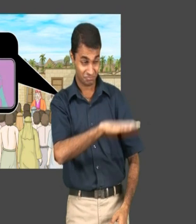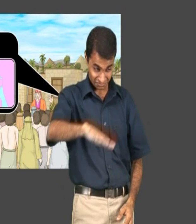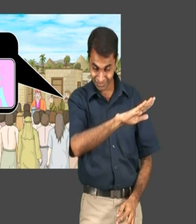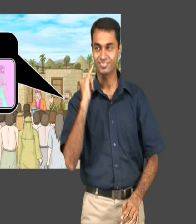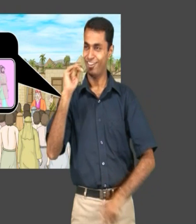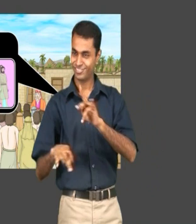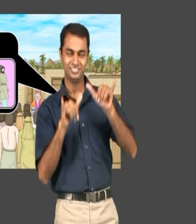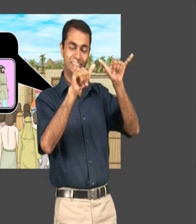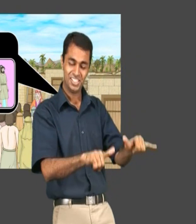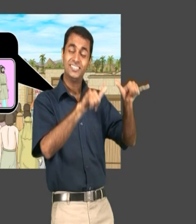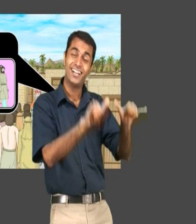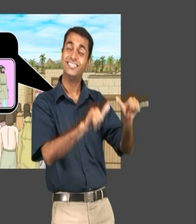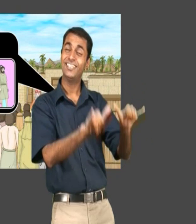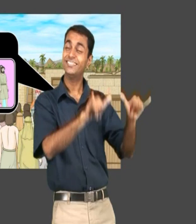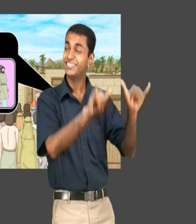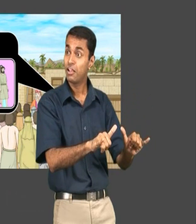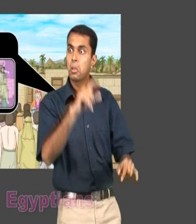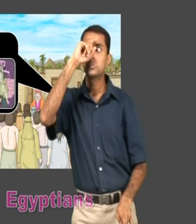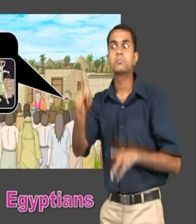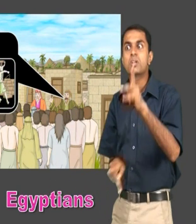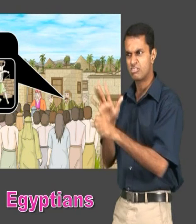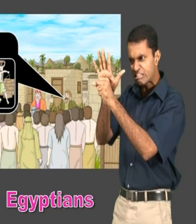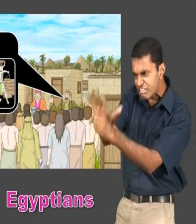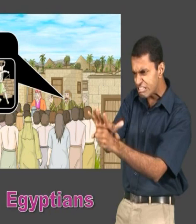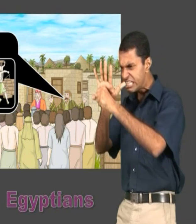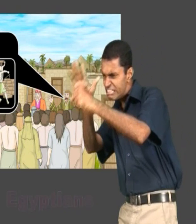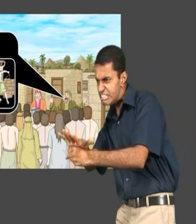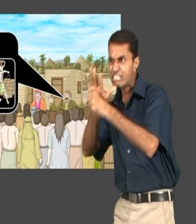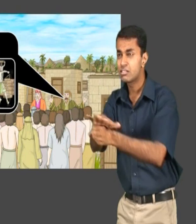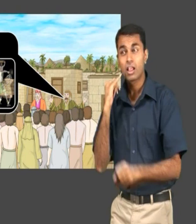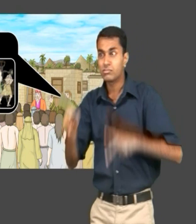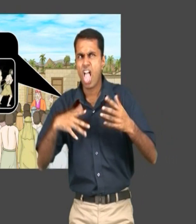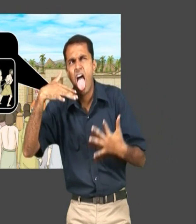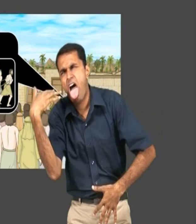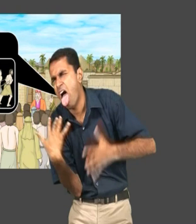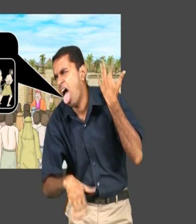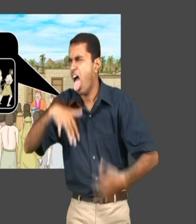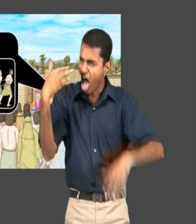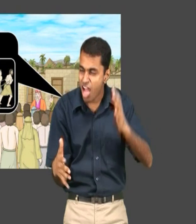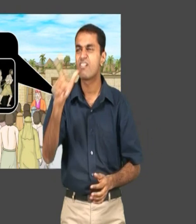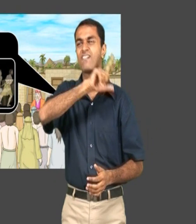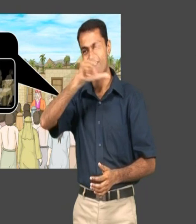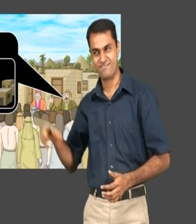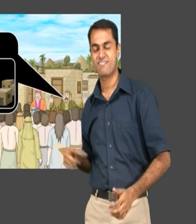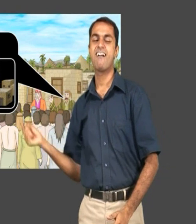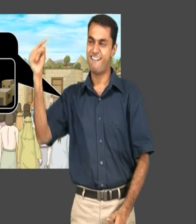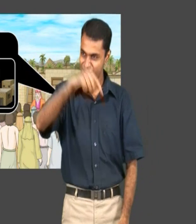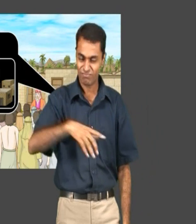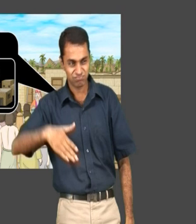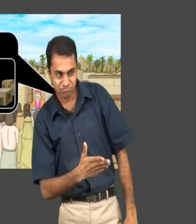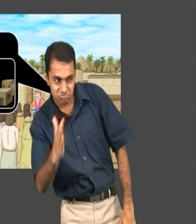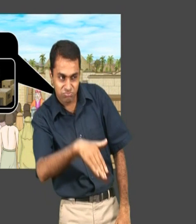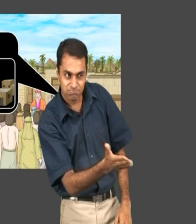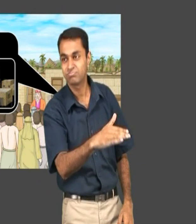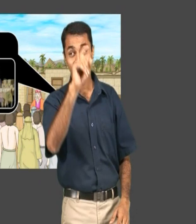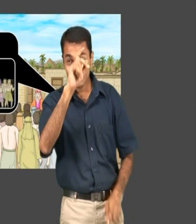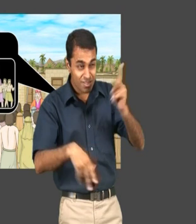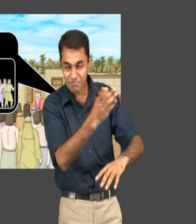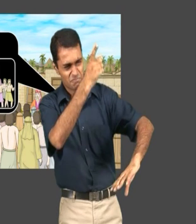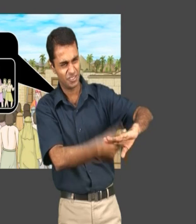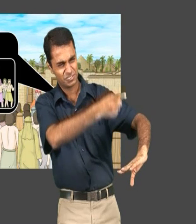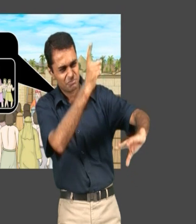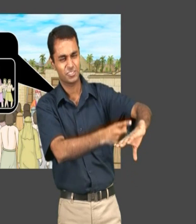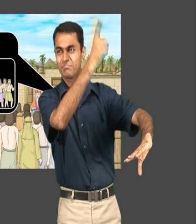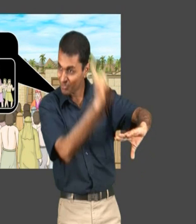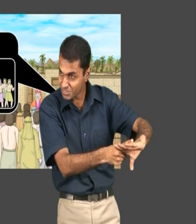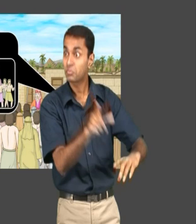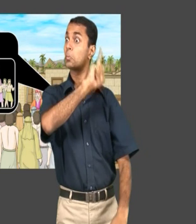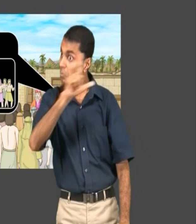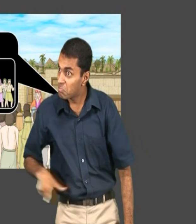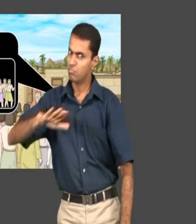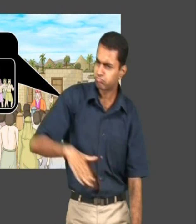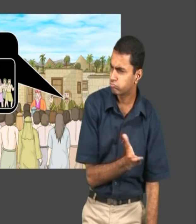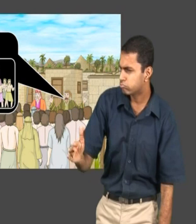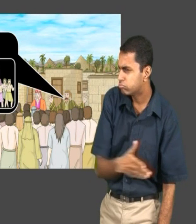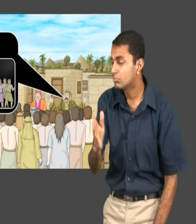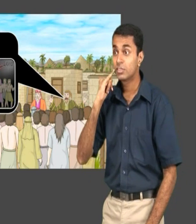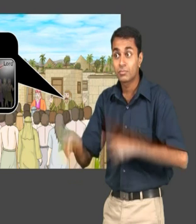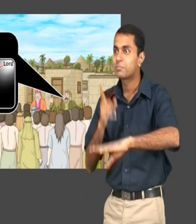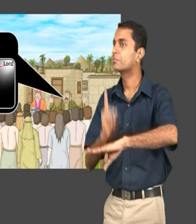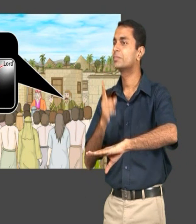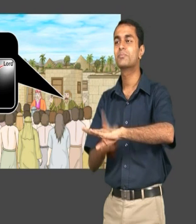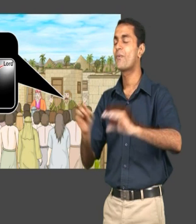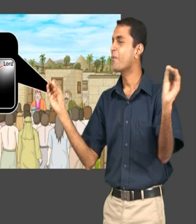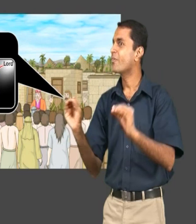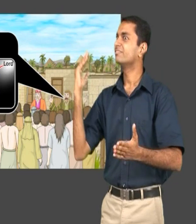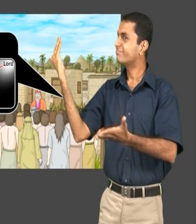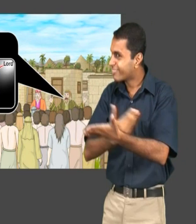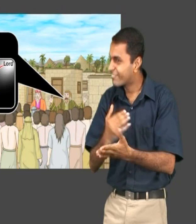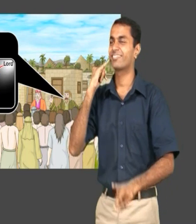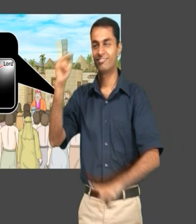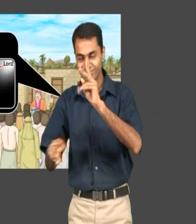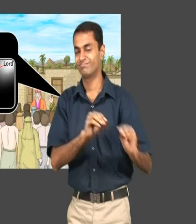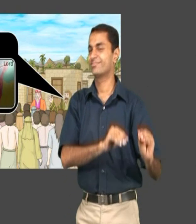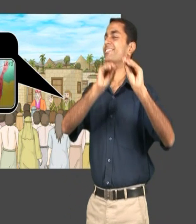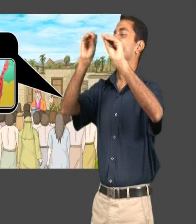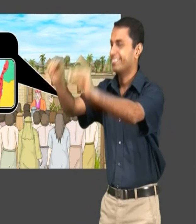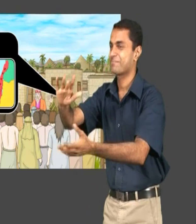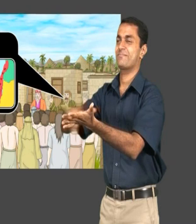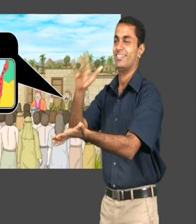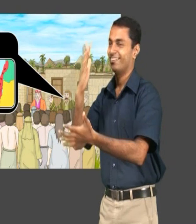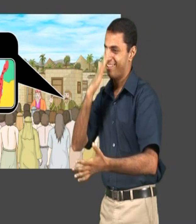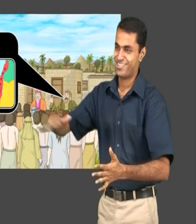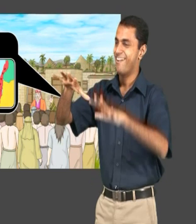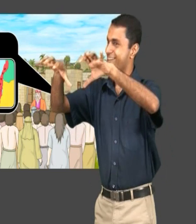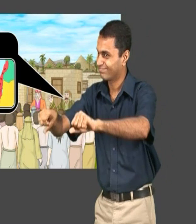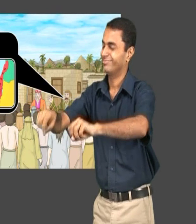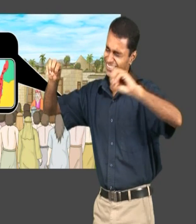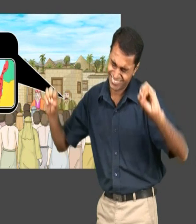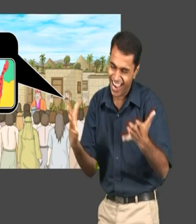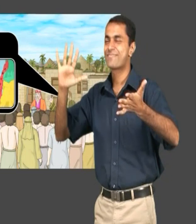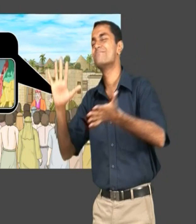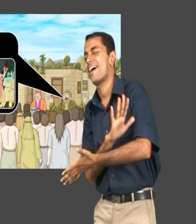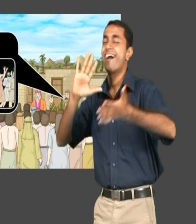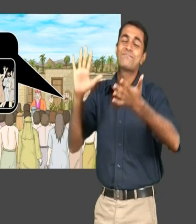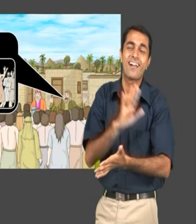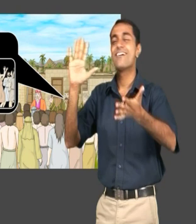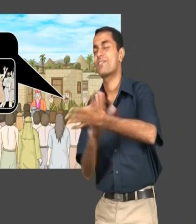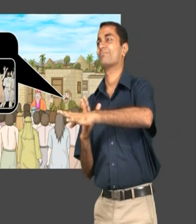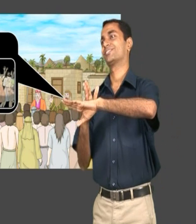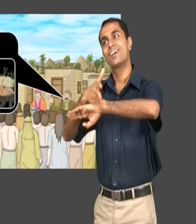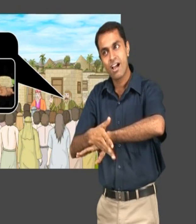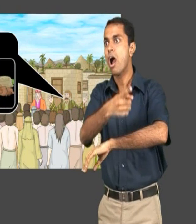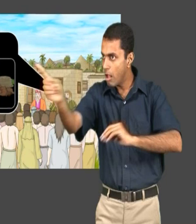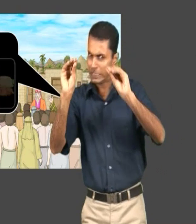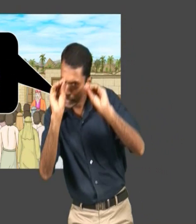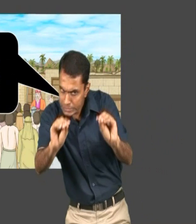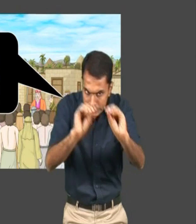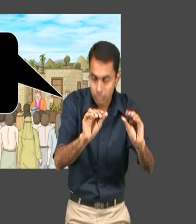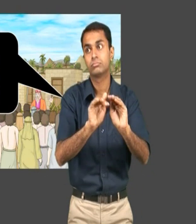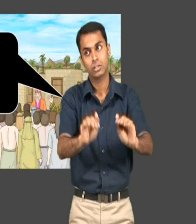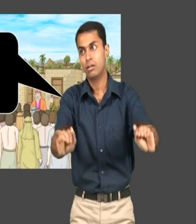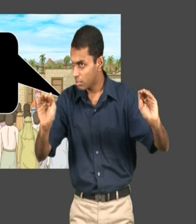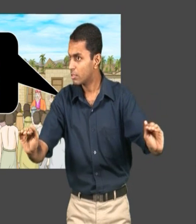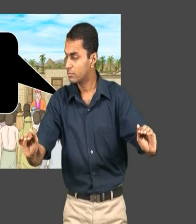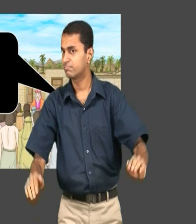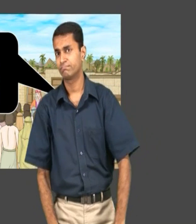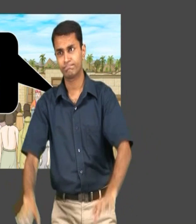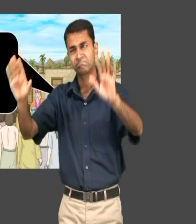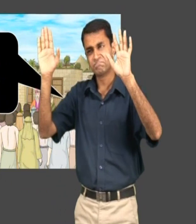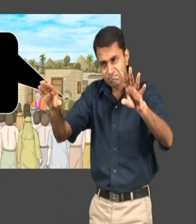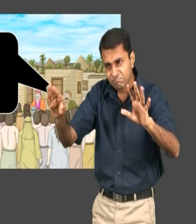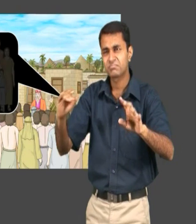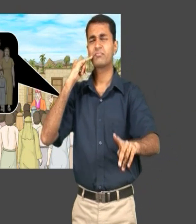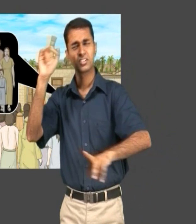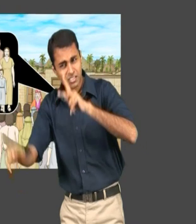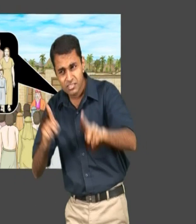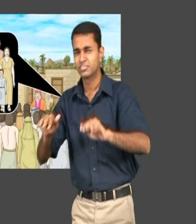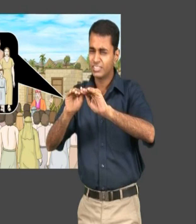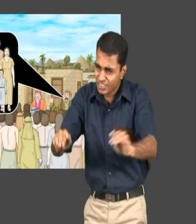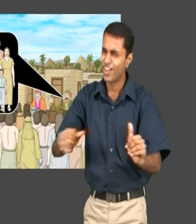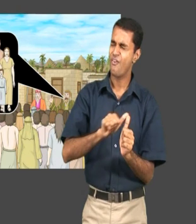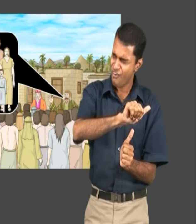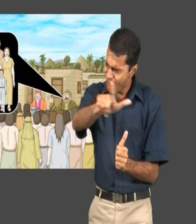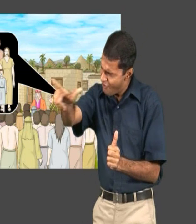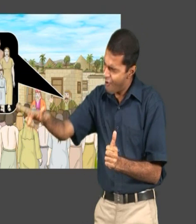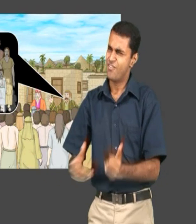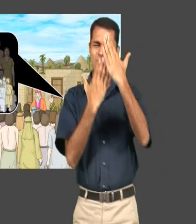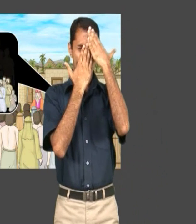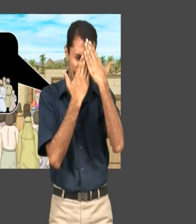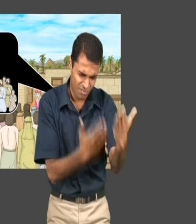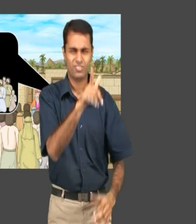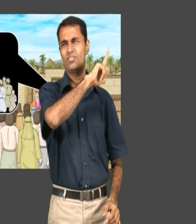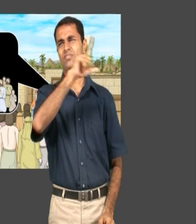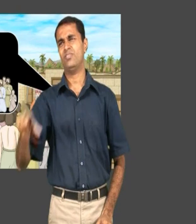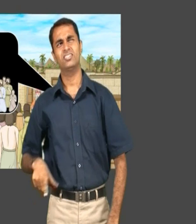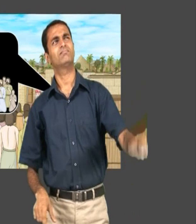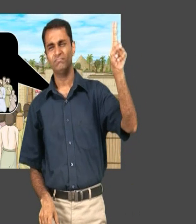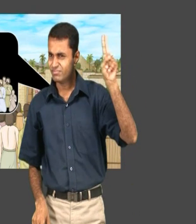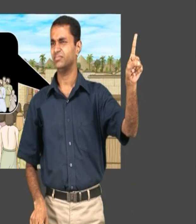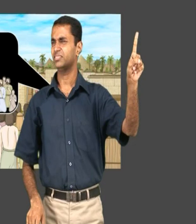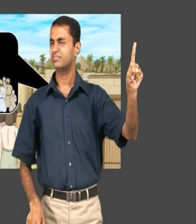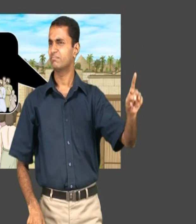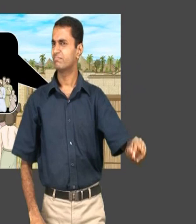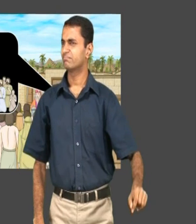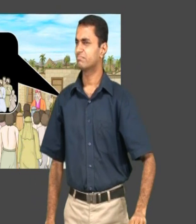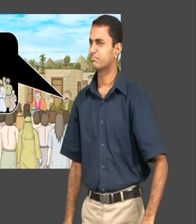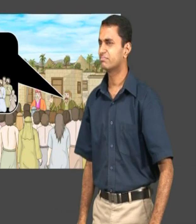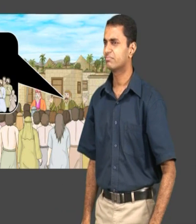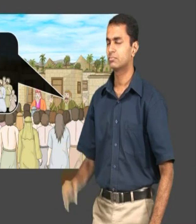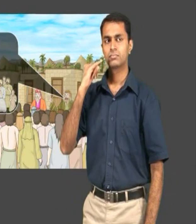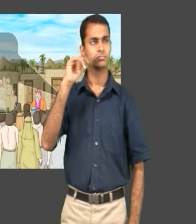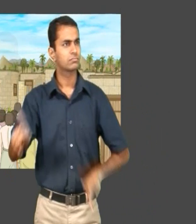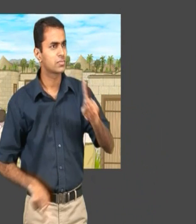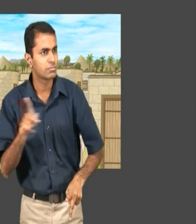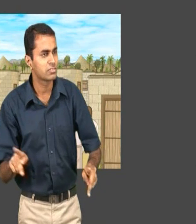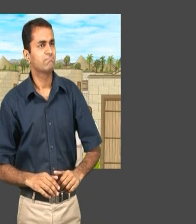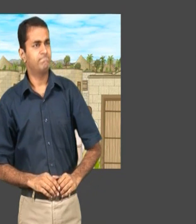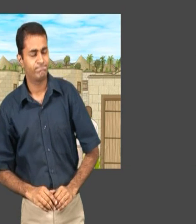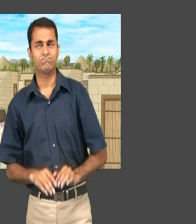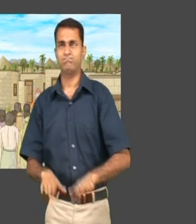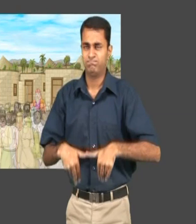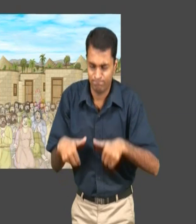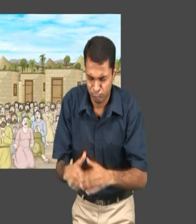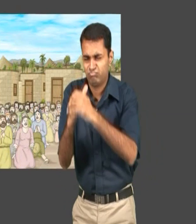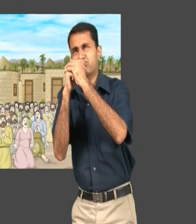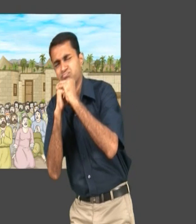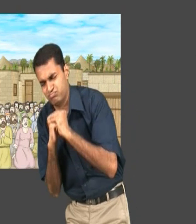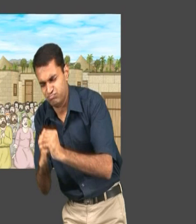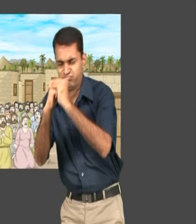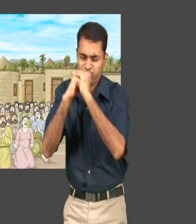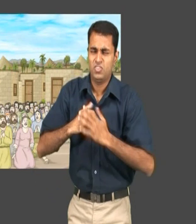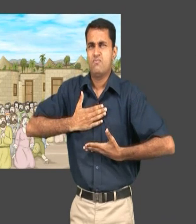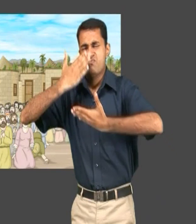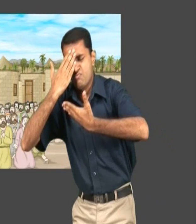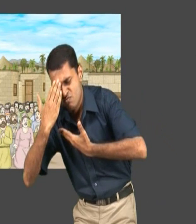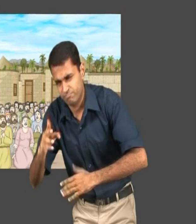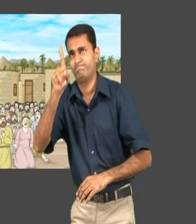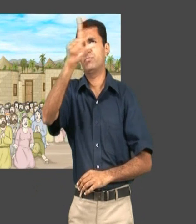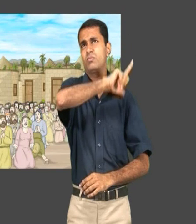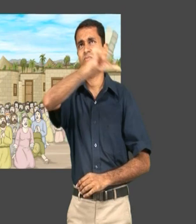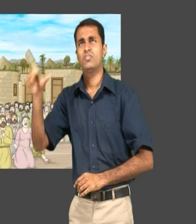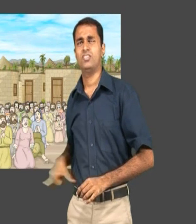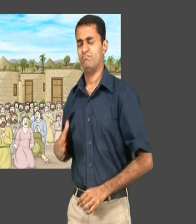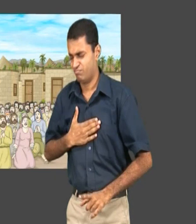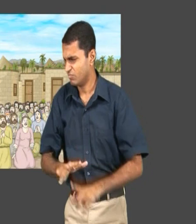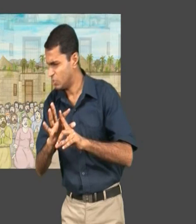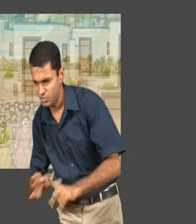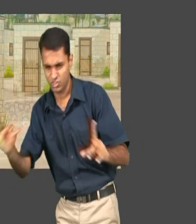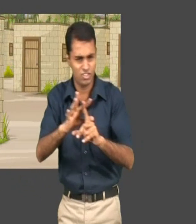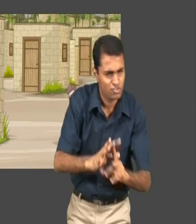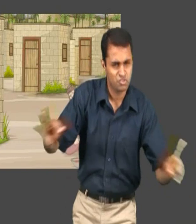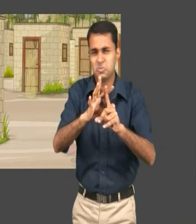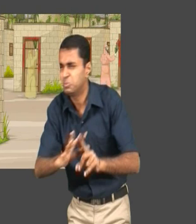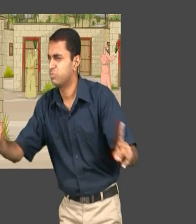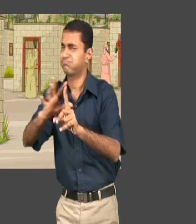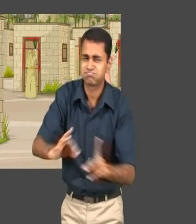you are to reply, ‘It is the Passover sacrifice to the LORD, who passed over the houses of the Israelites in Egypt when He struck down the Egyptians and spared our homes.’” Then the people bowed down and worshiped.